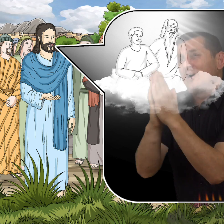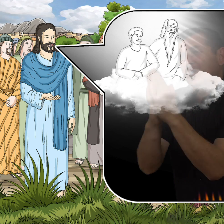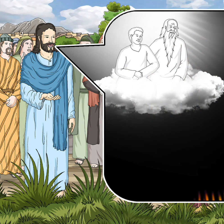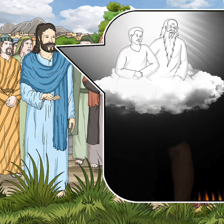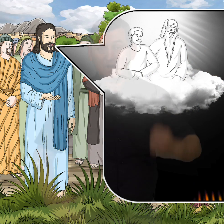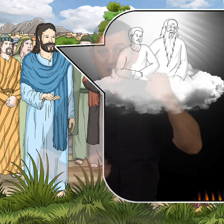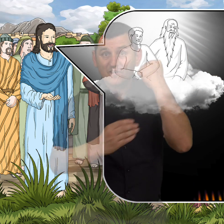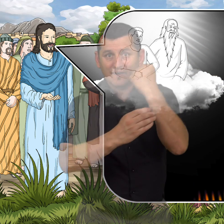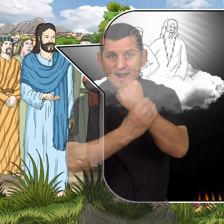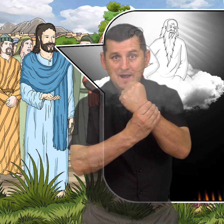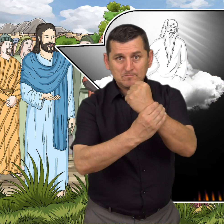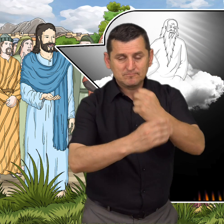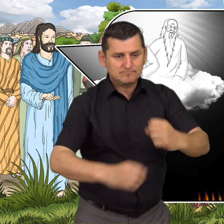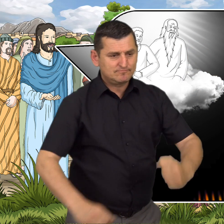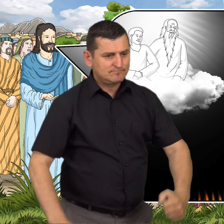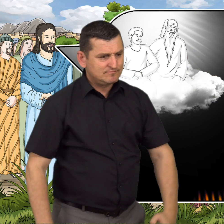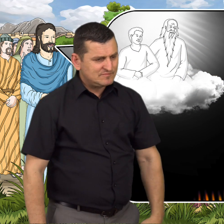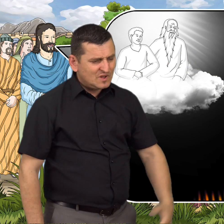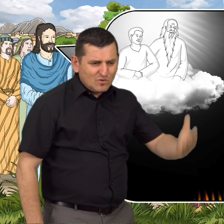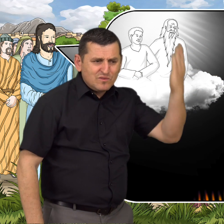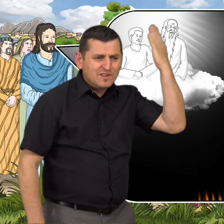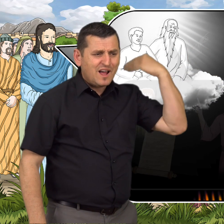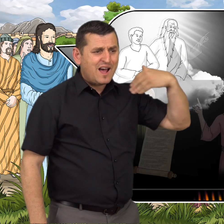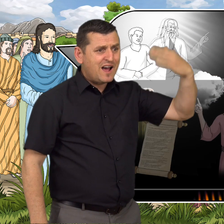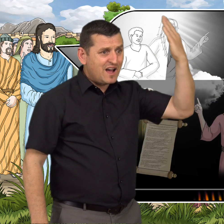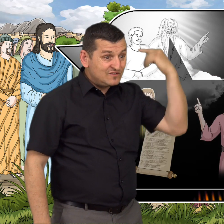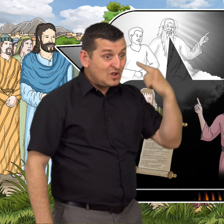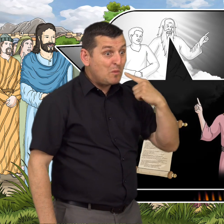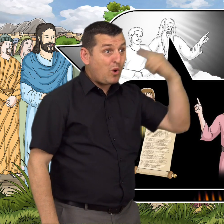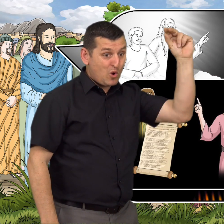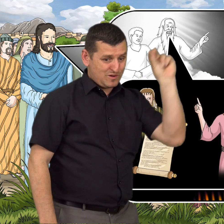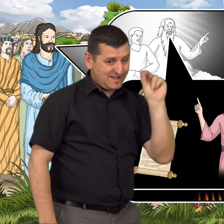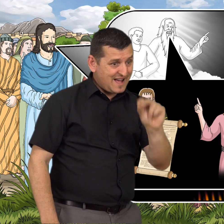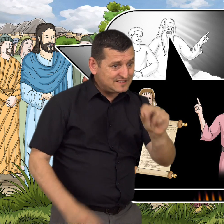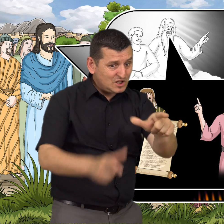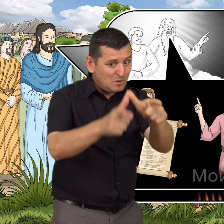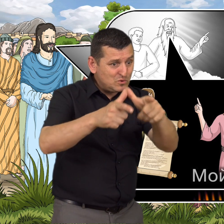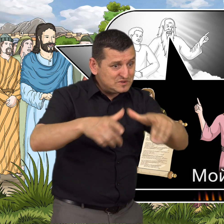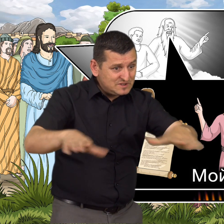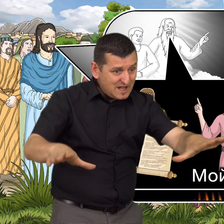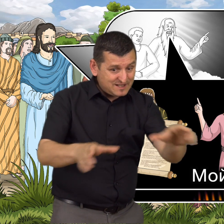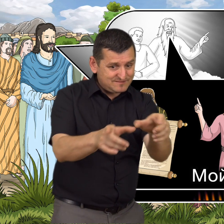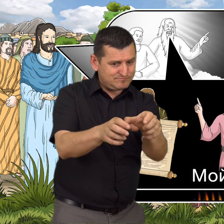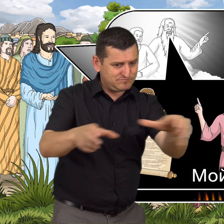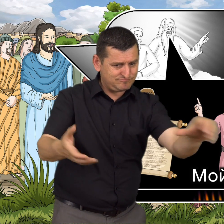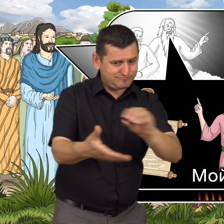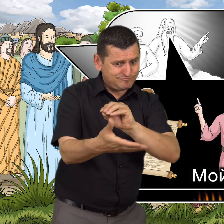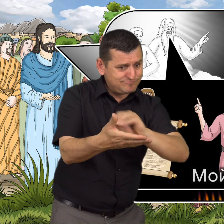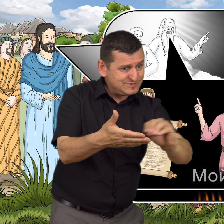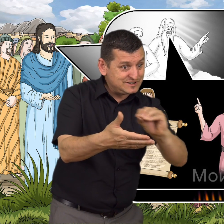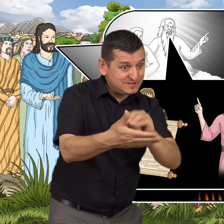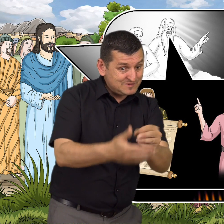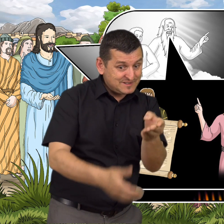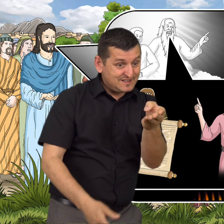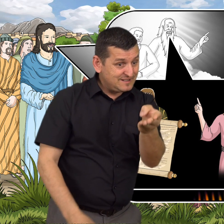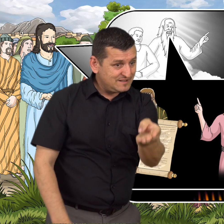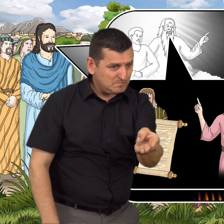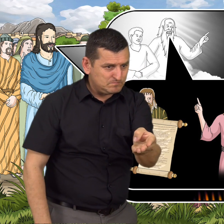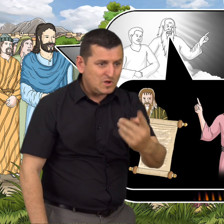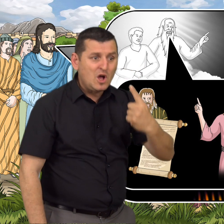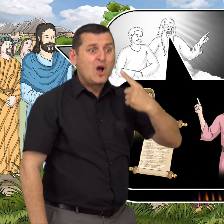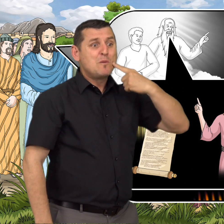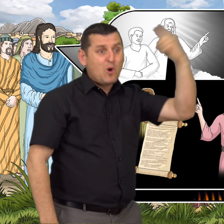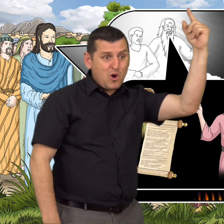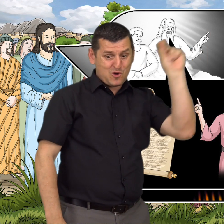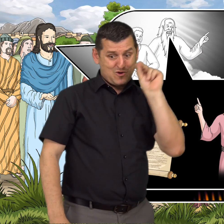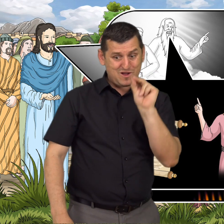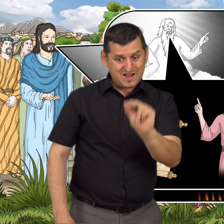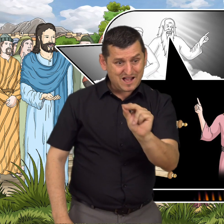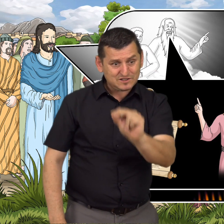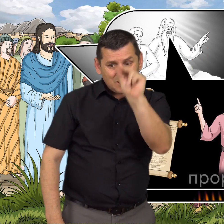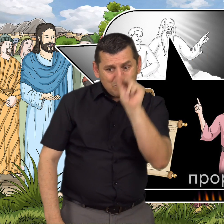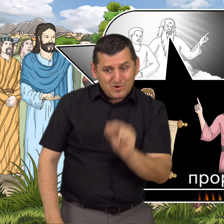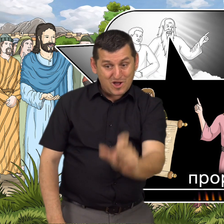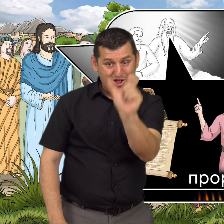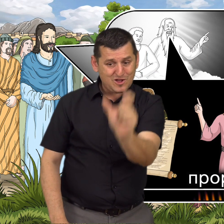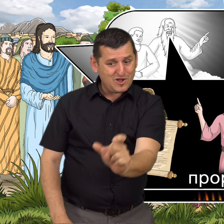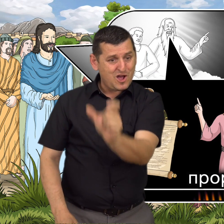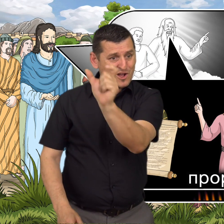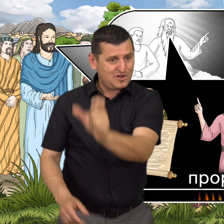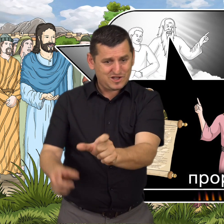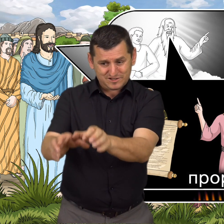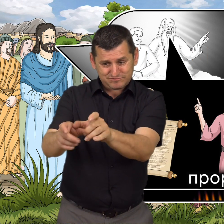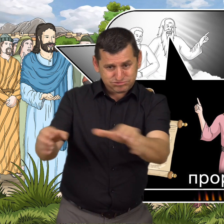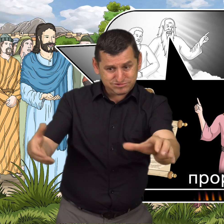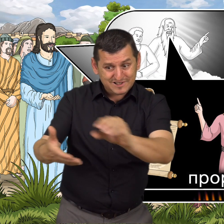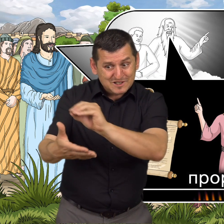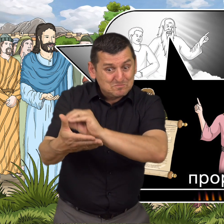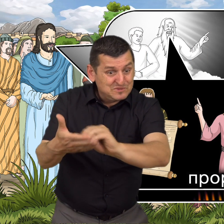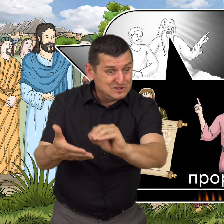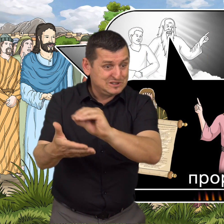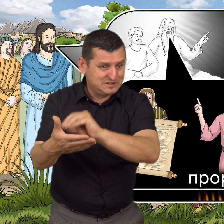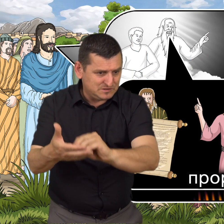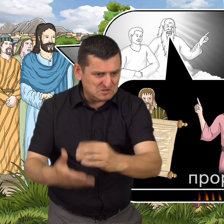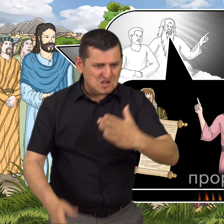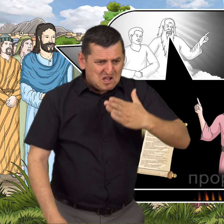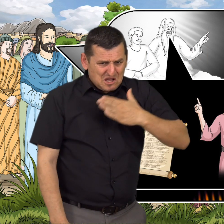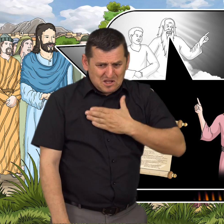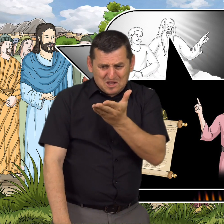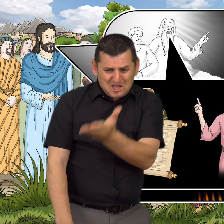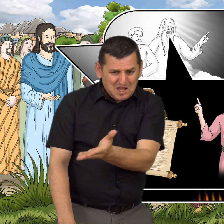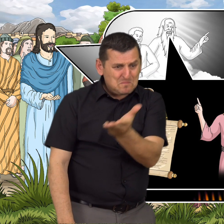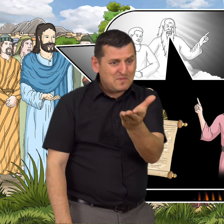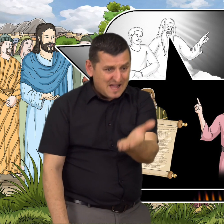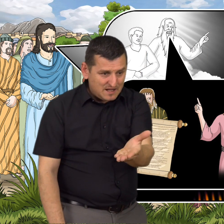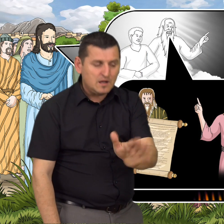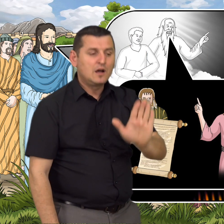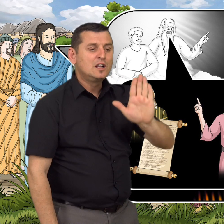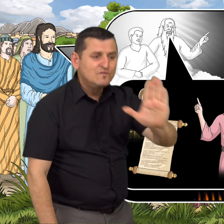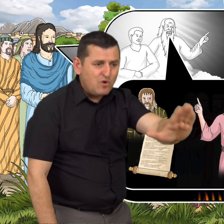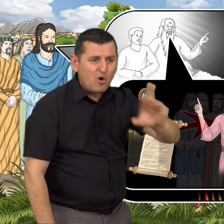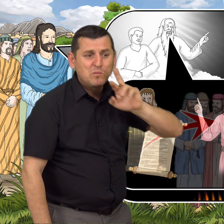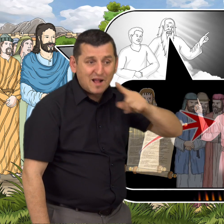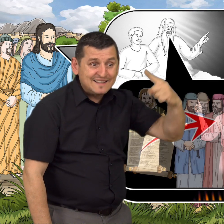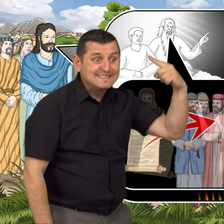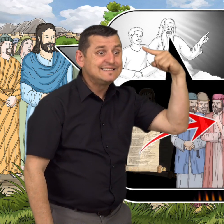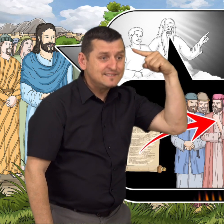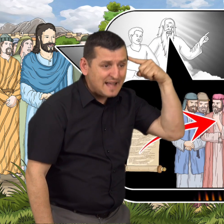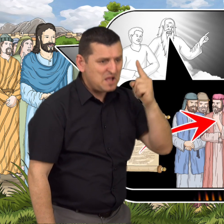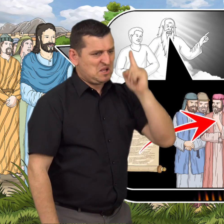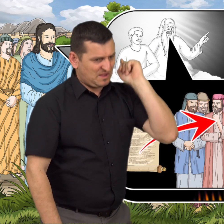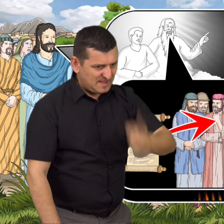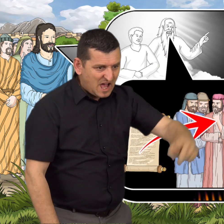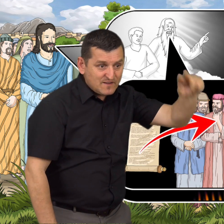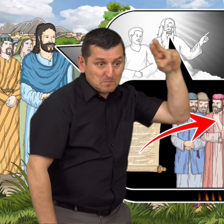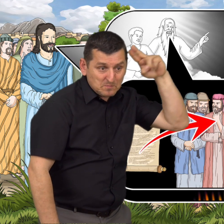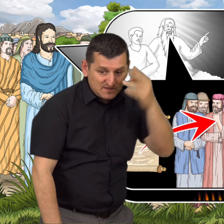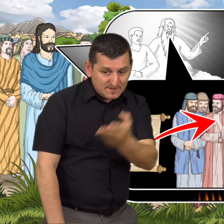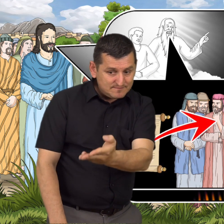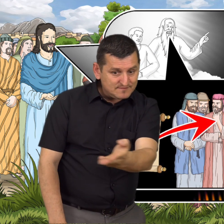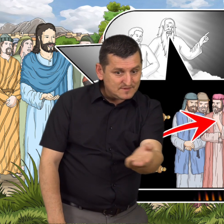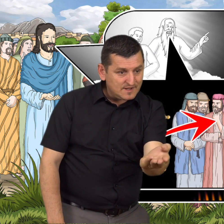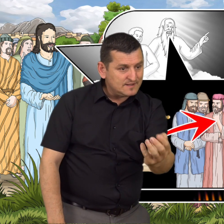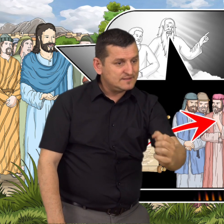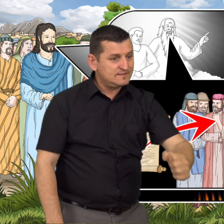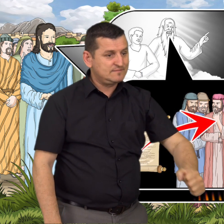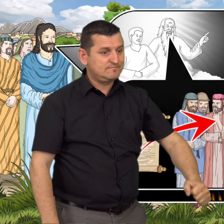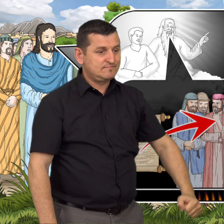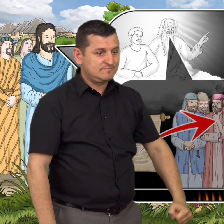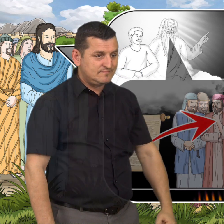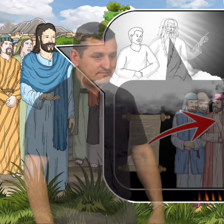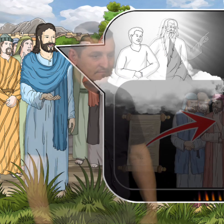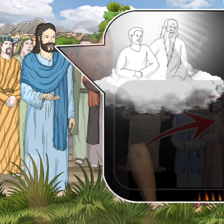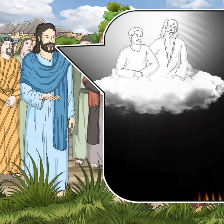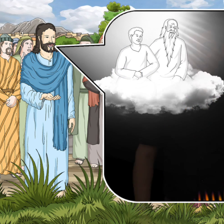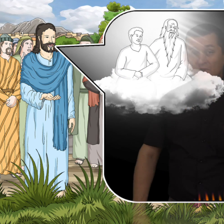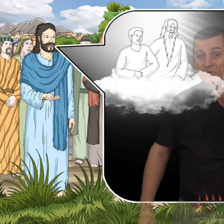But Abraham replied, ‘They have Moses and the prophets; let your brothers listen to them.’